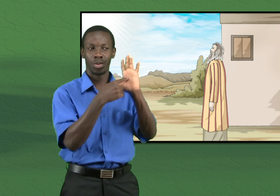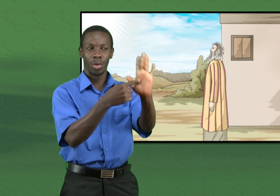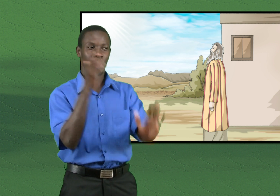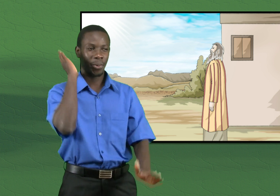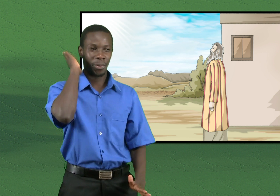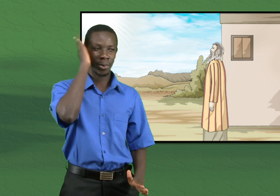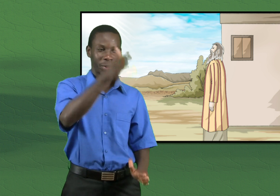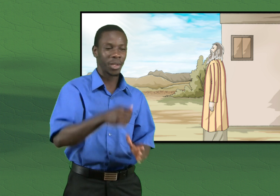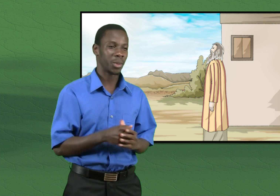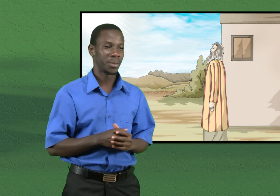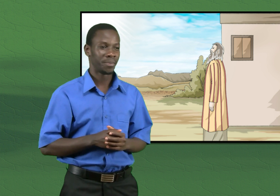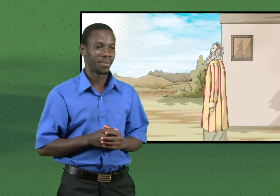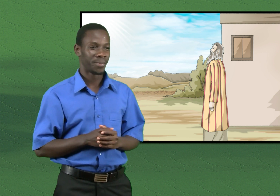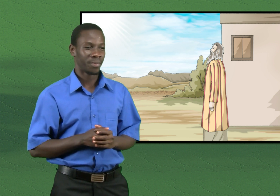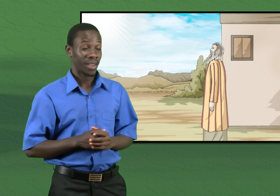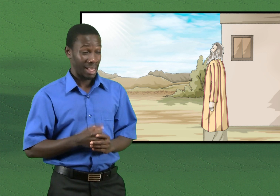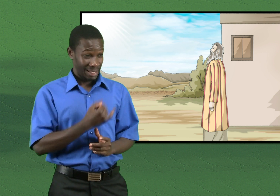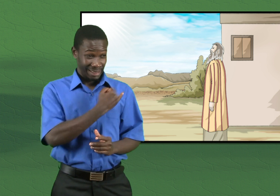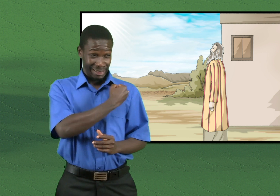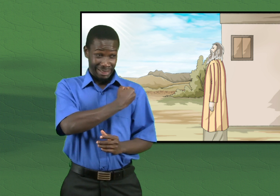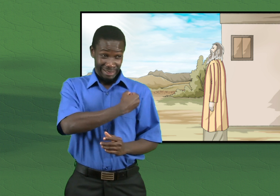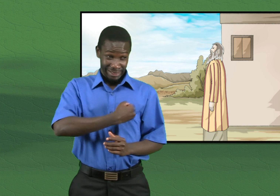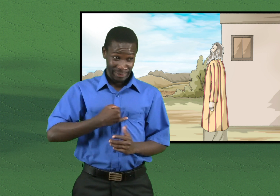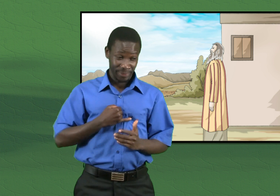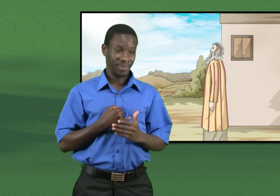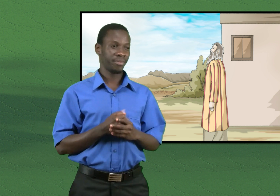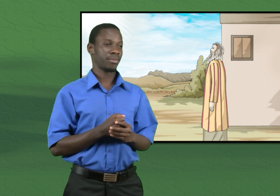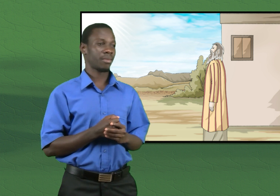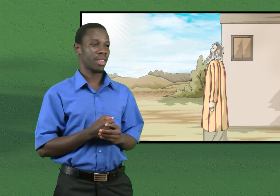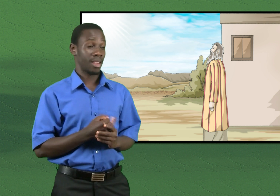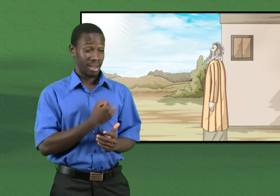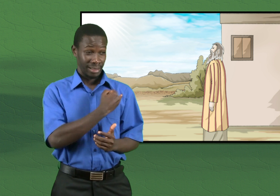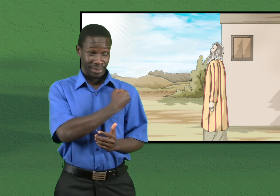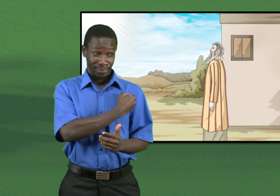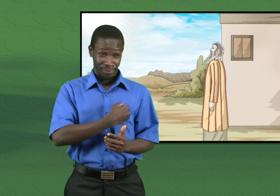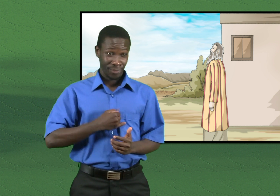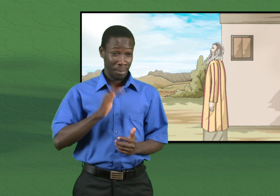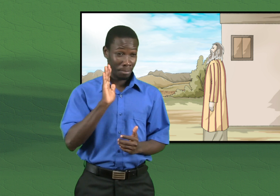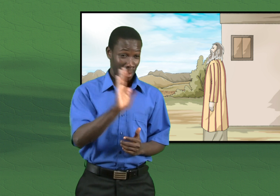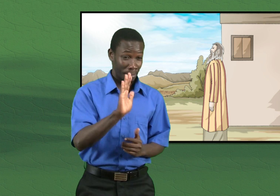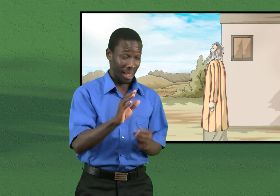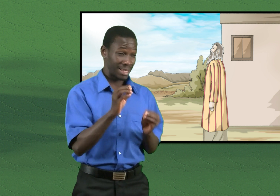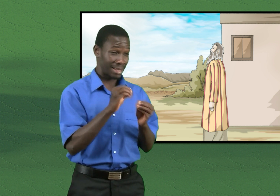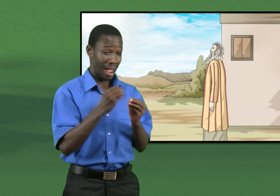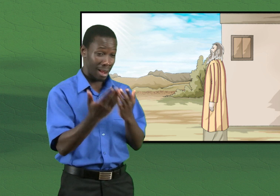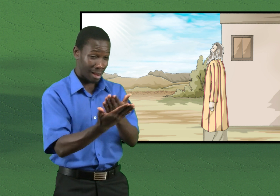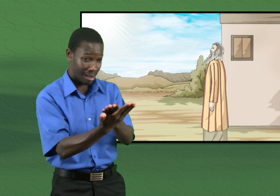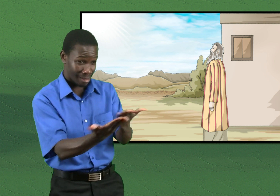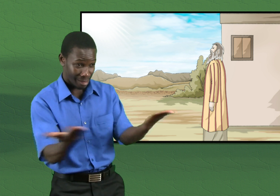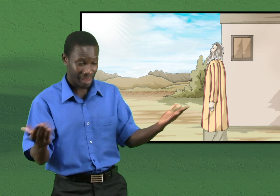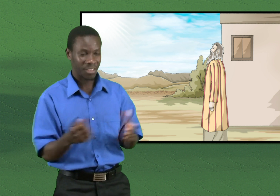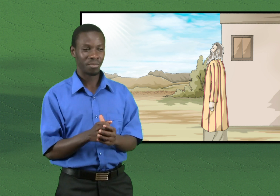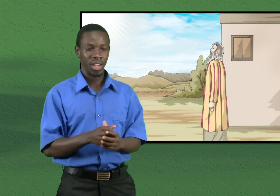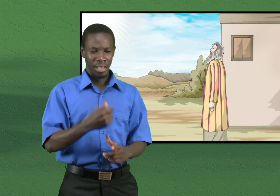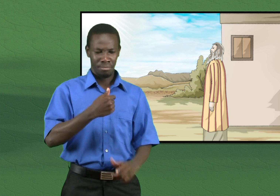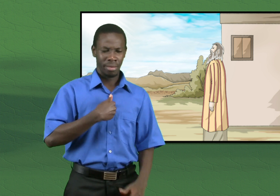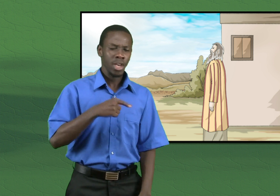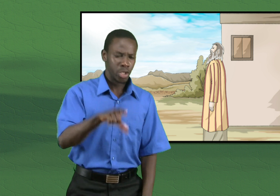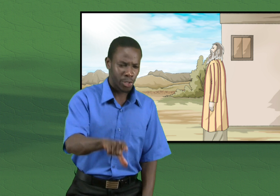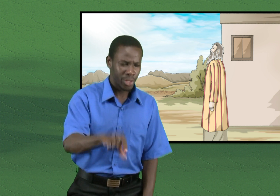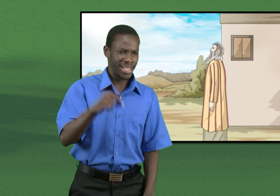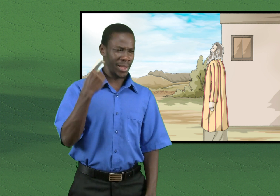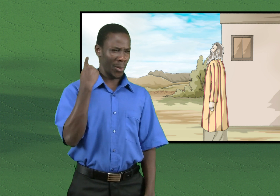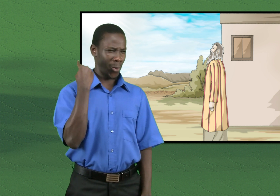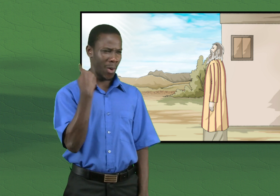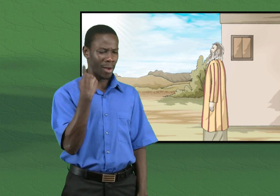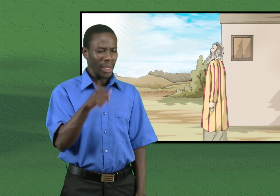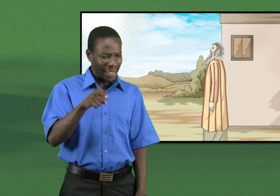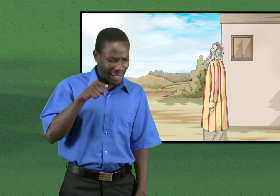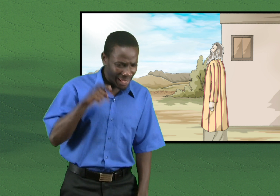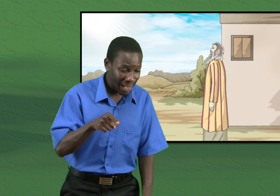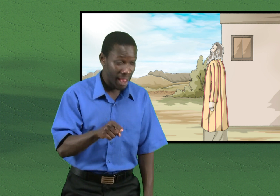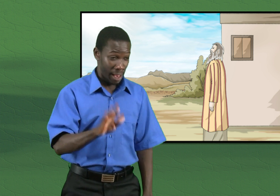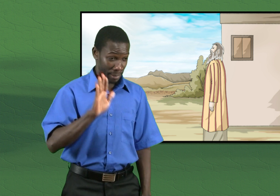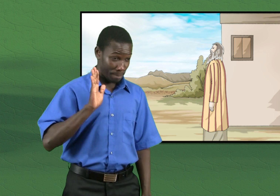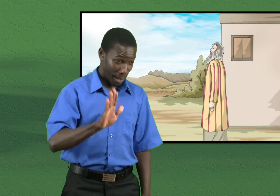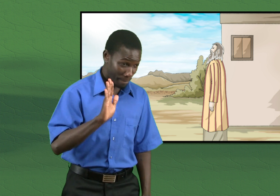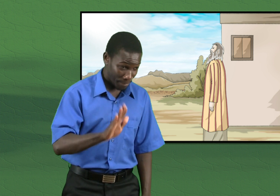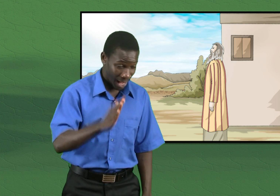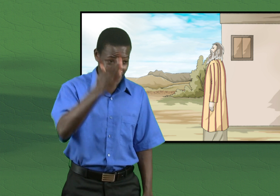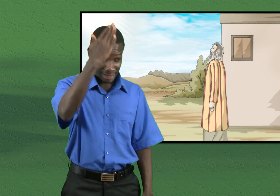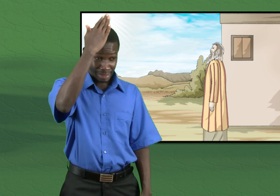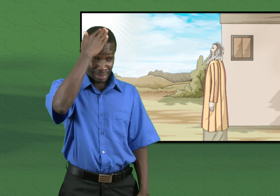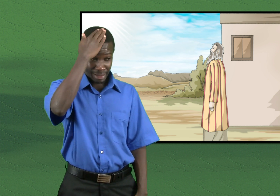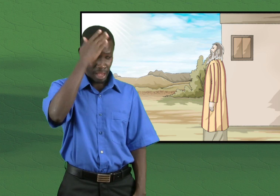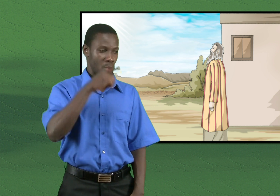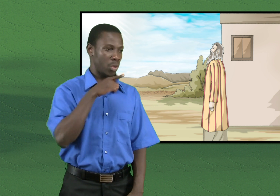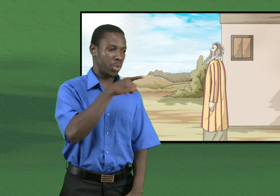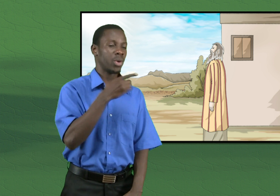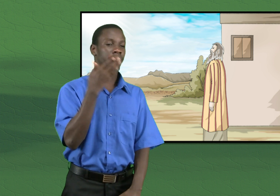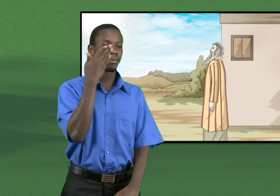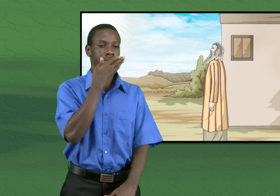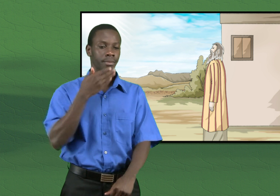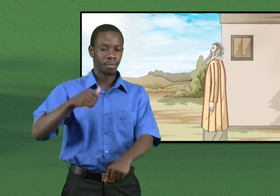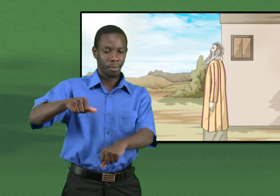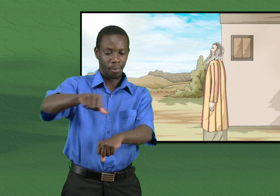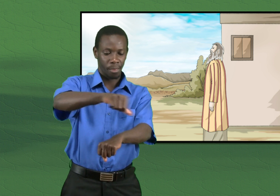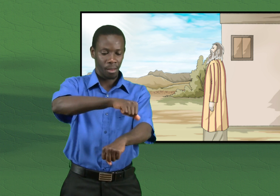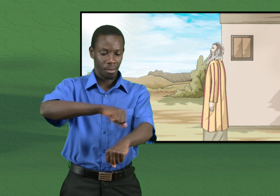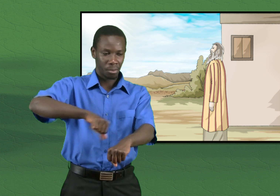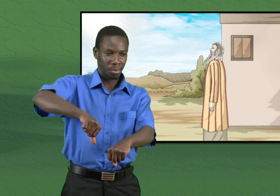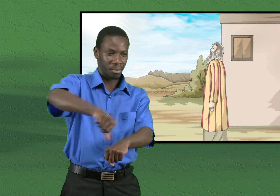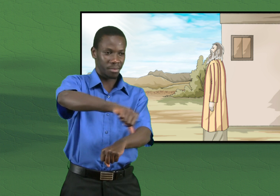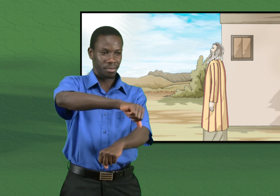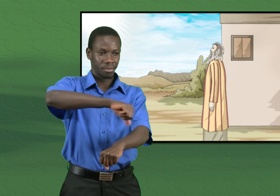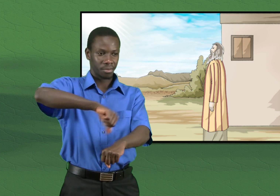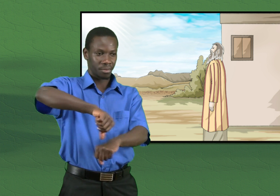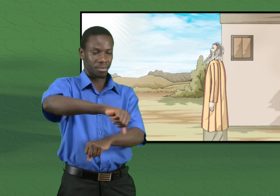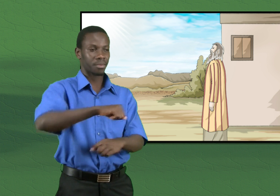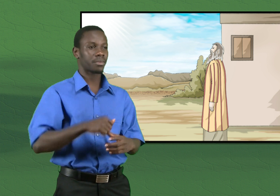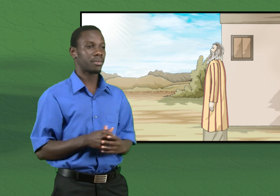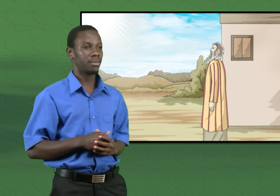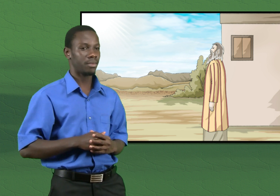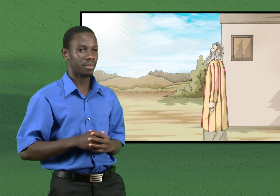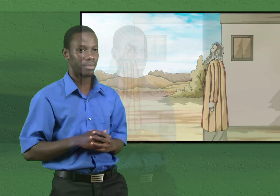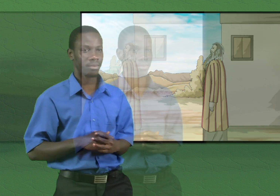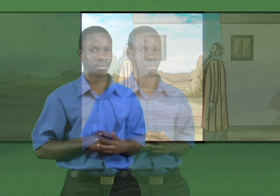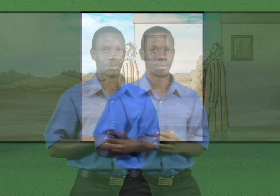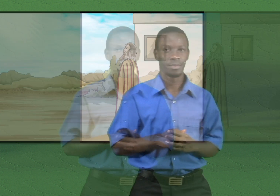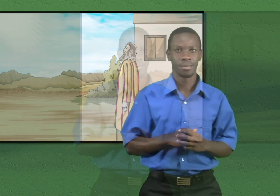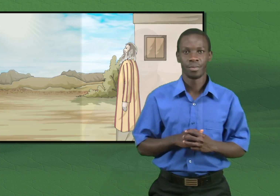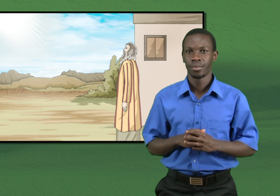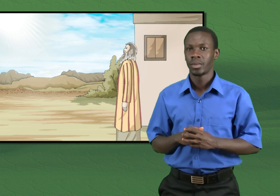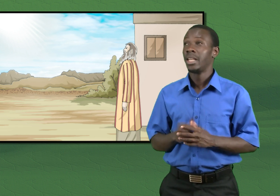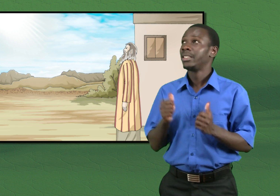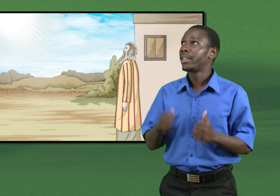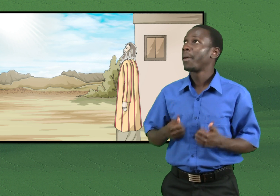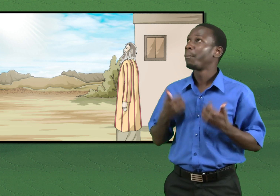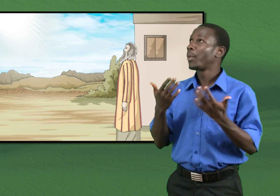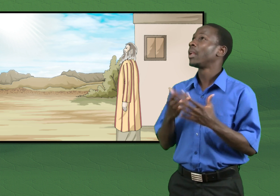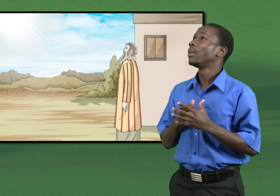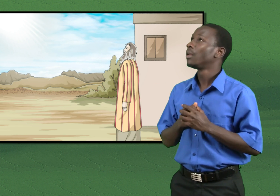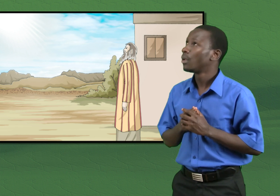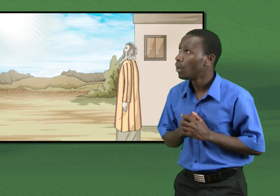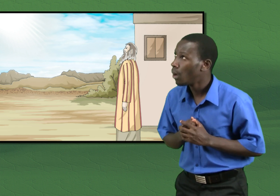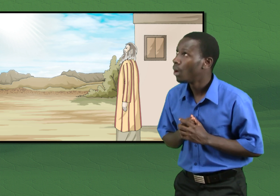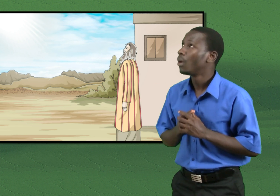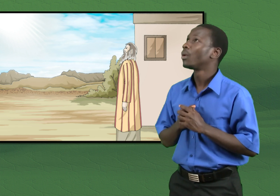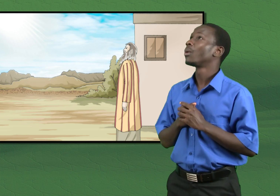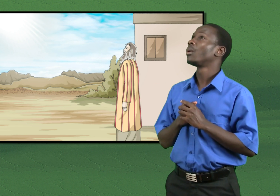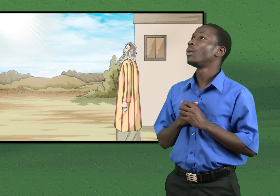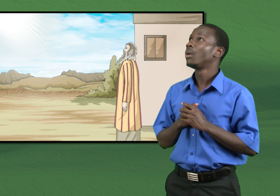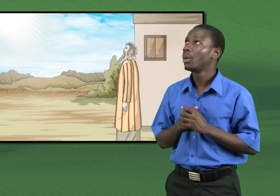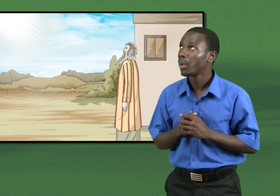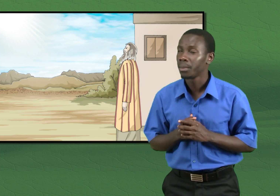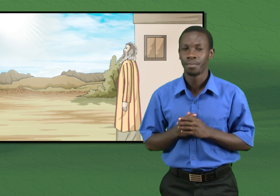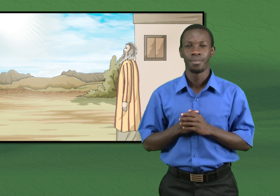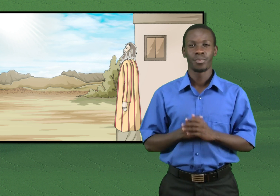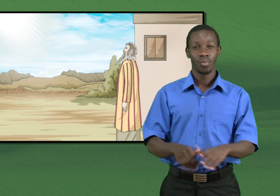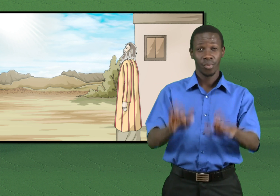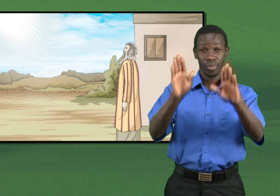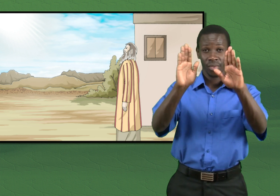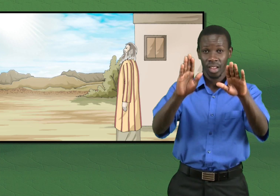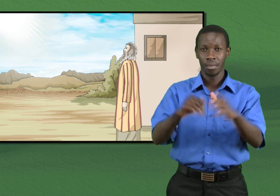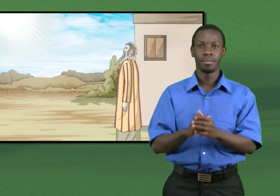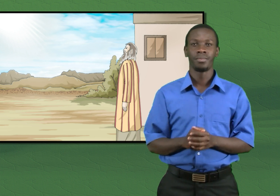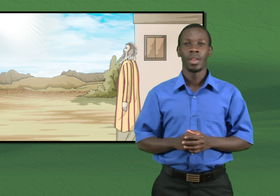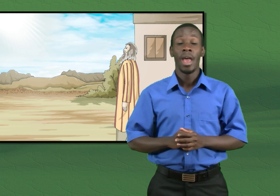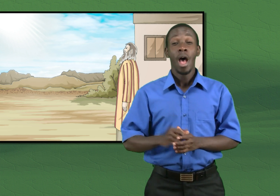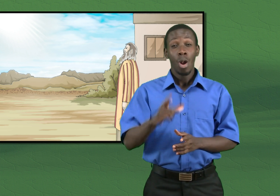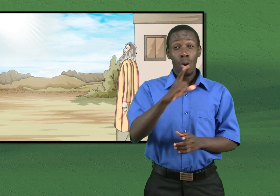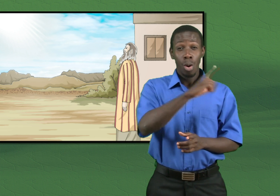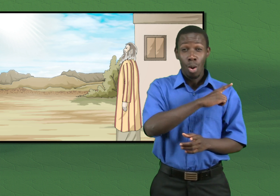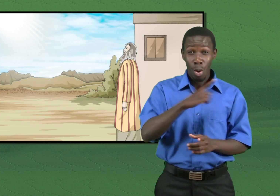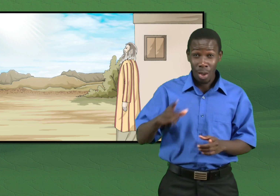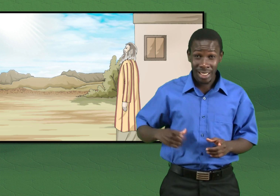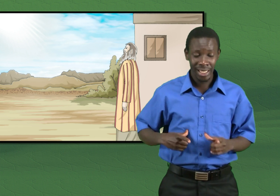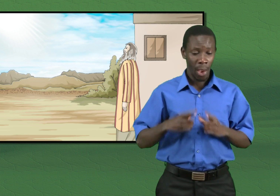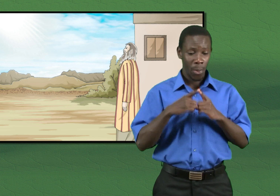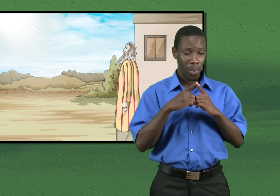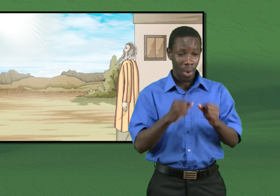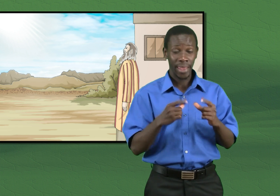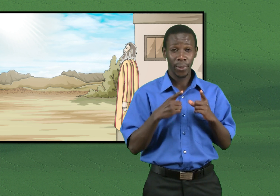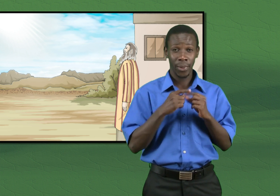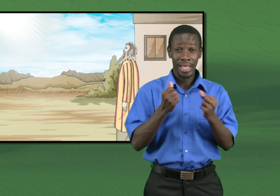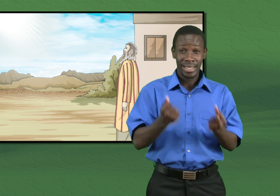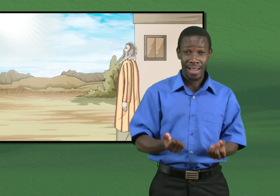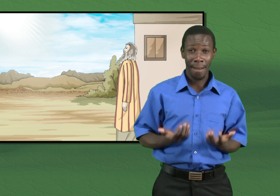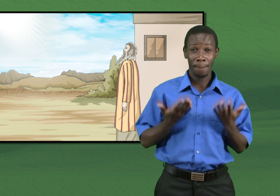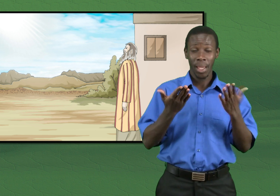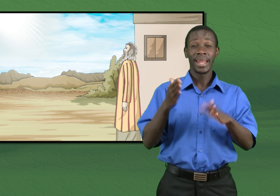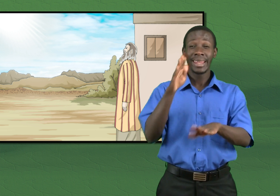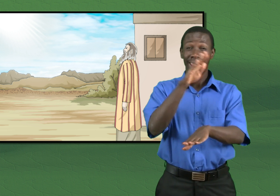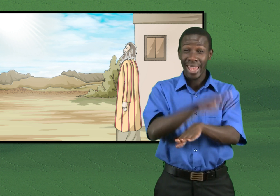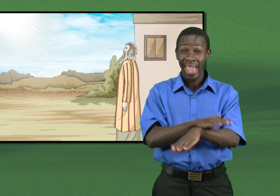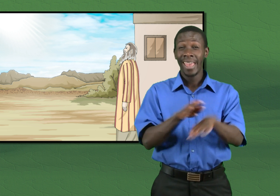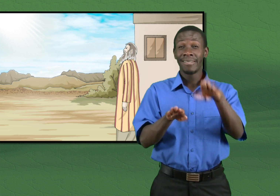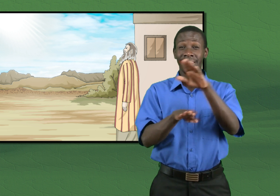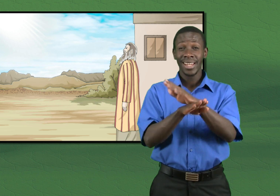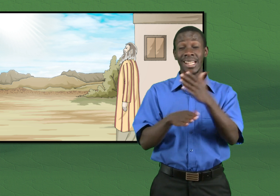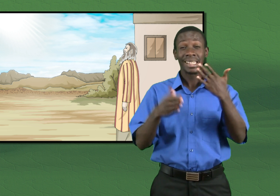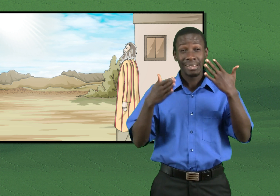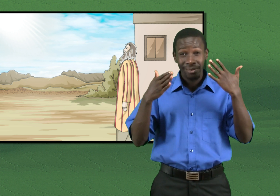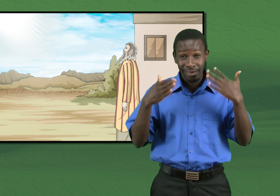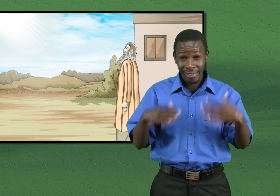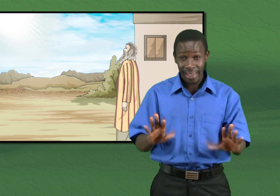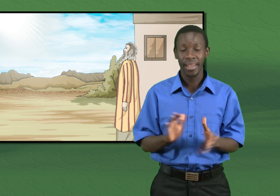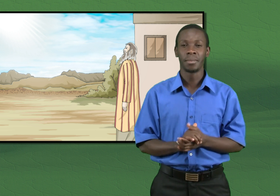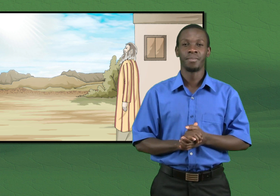Then invite Jesse to the sacrifice, and I will show you what you are to do.